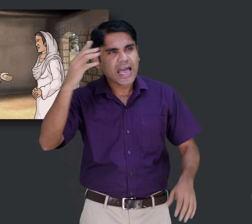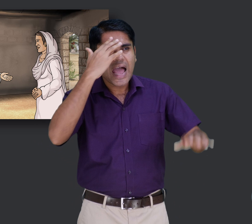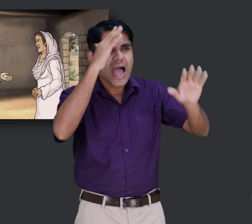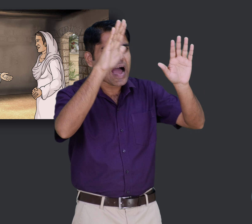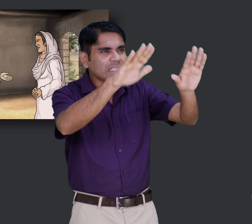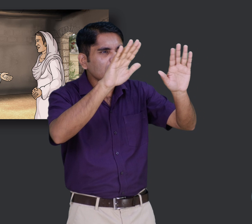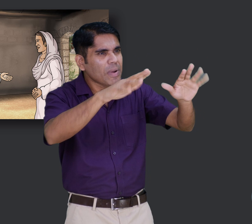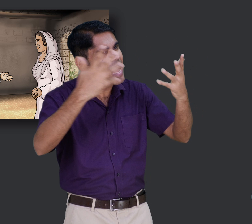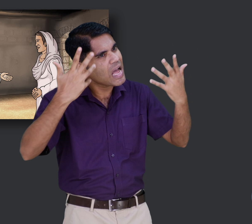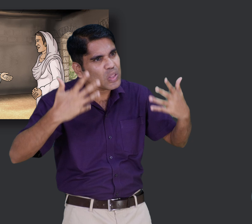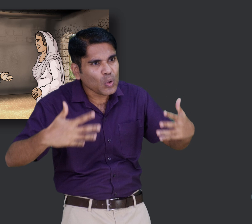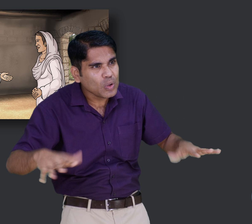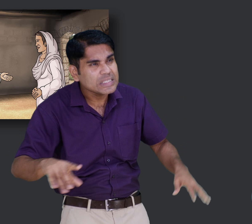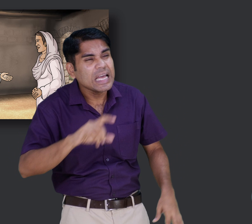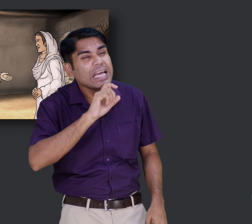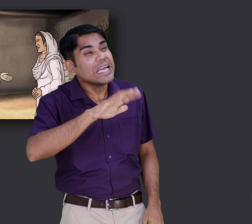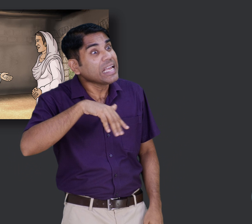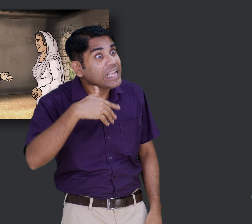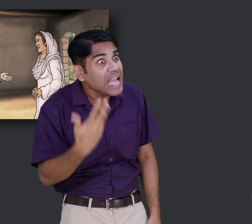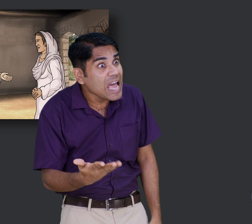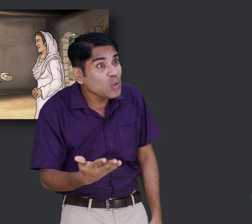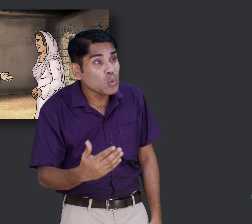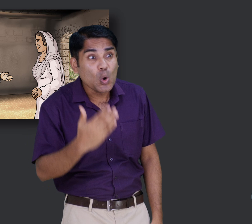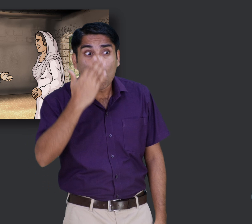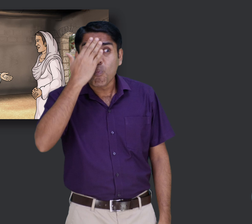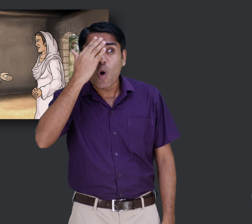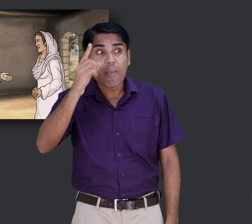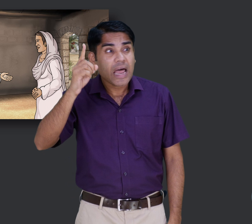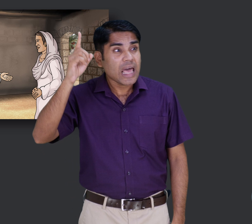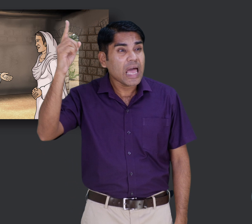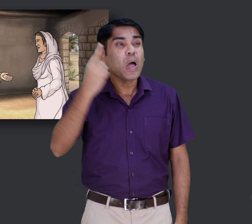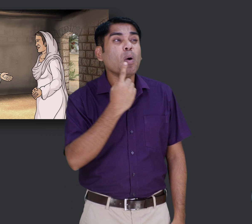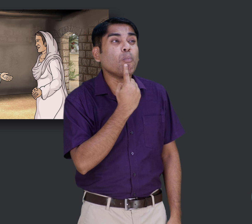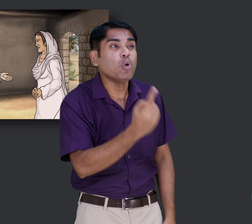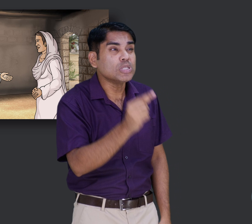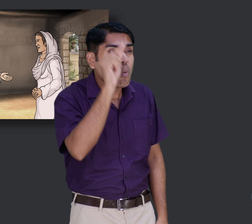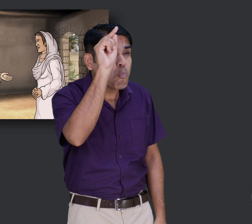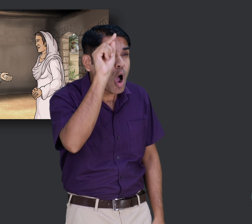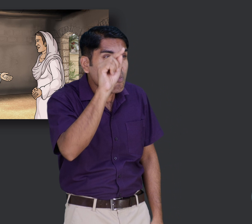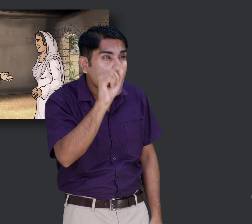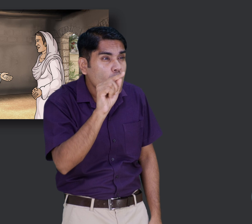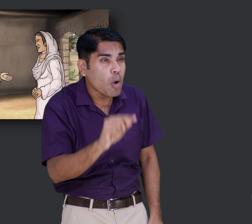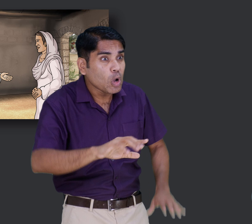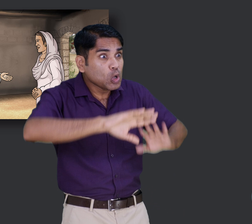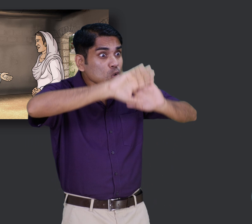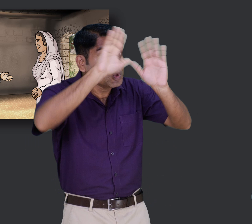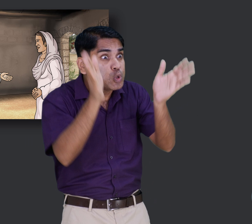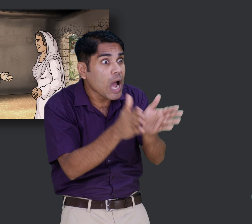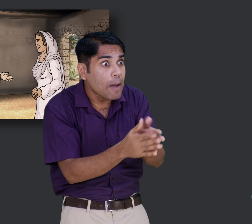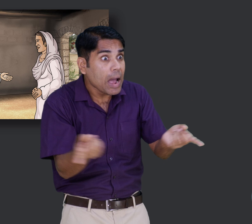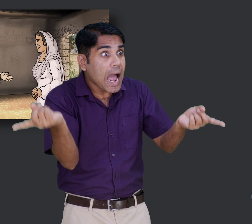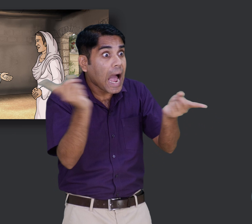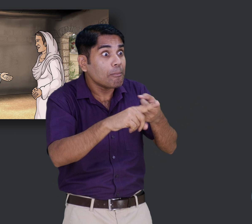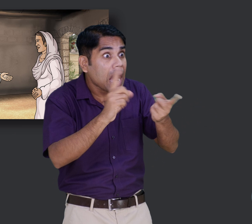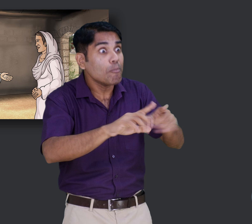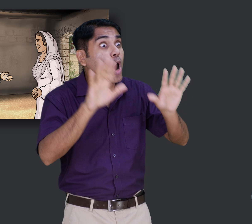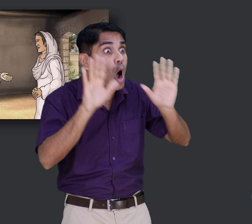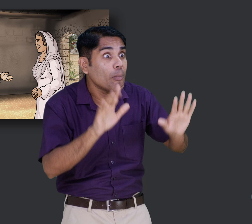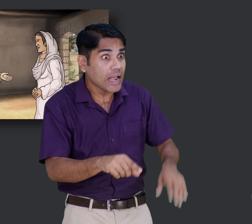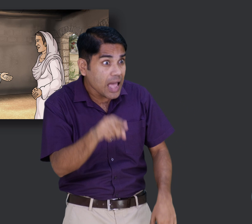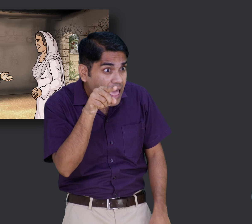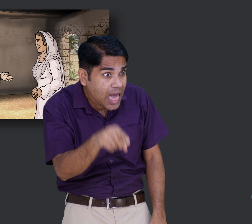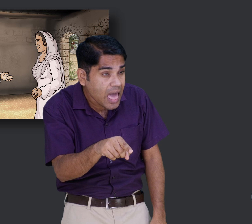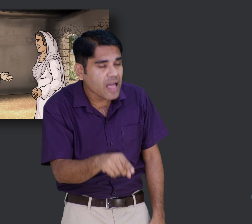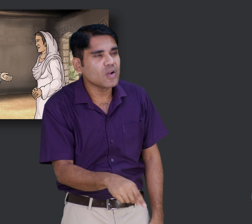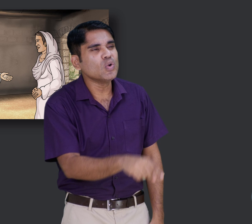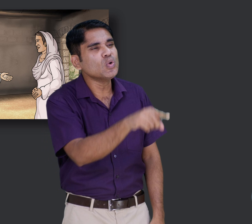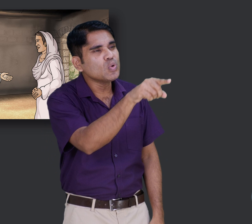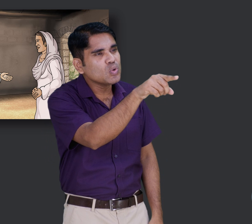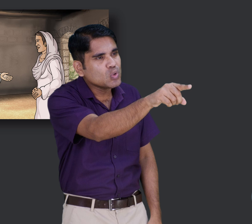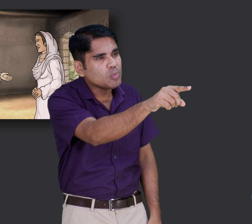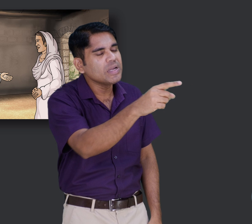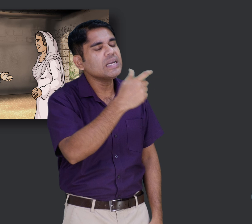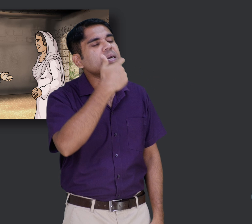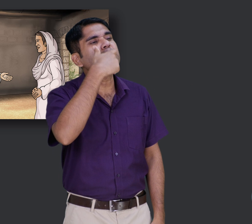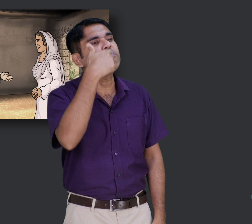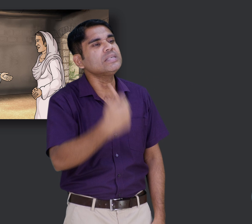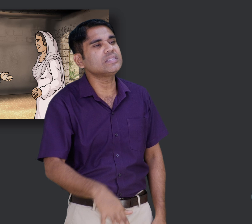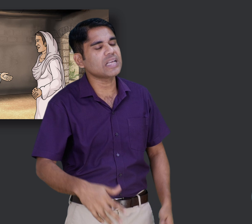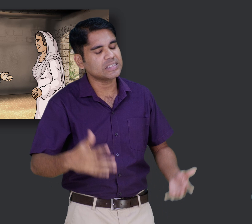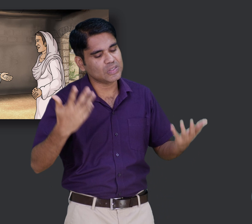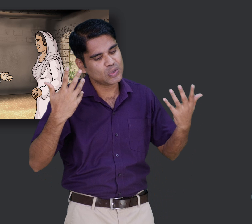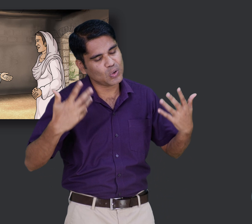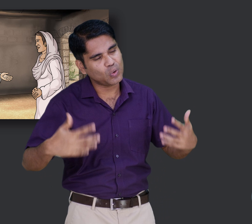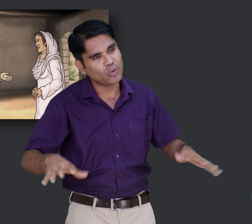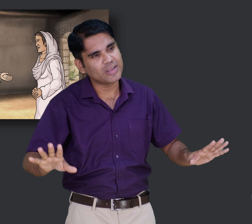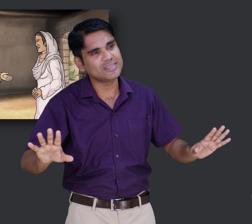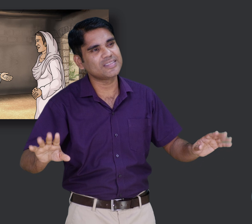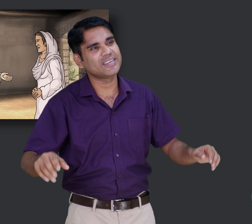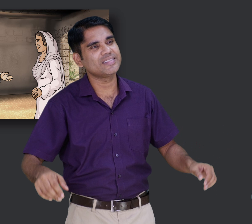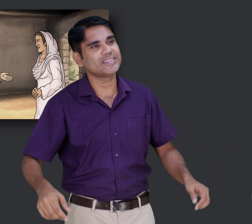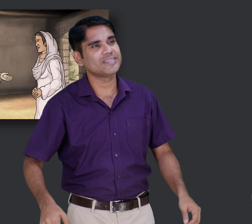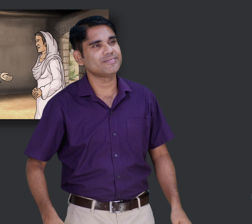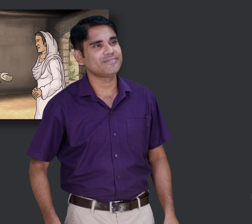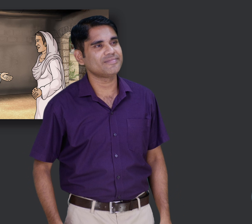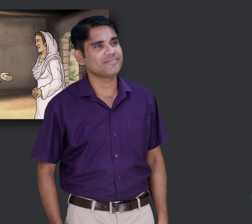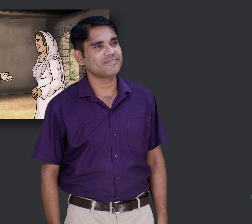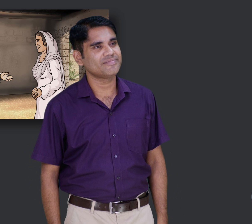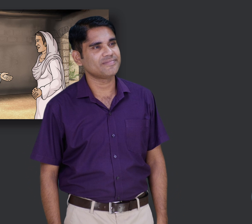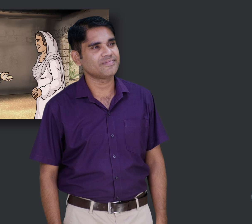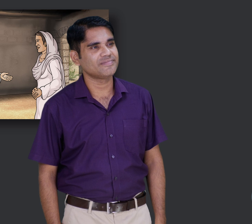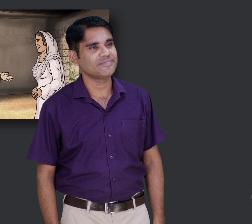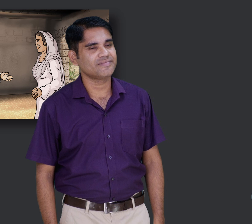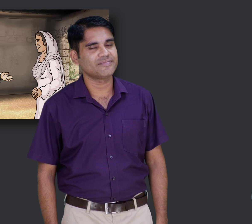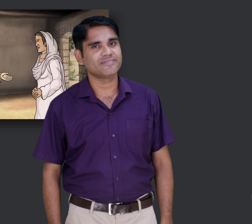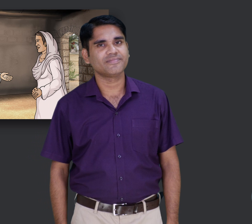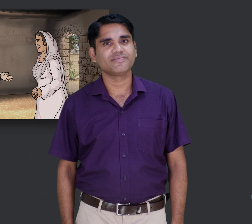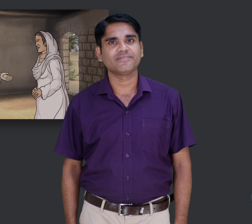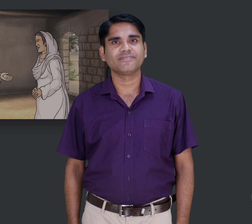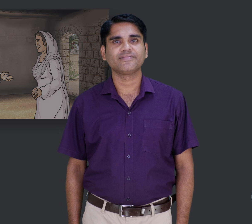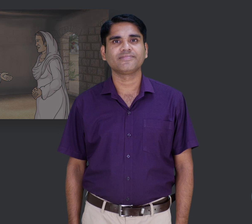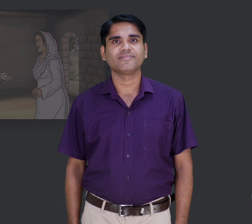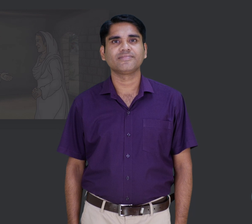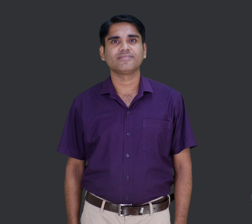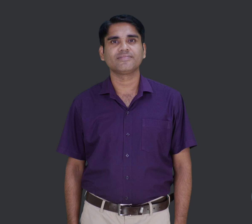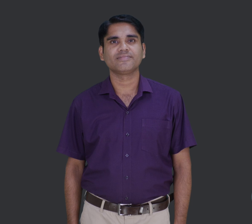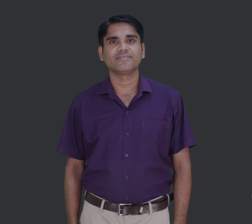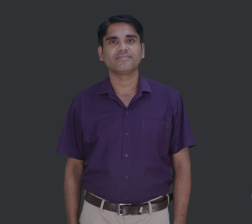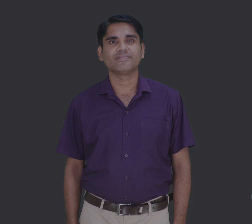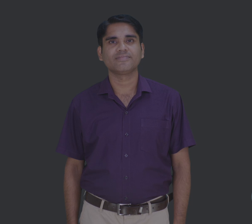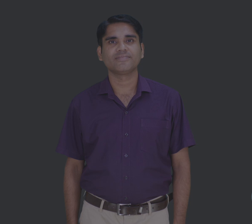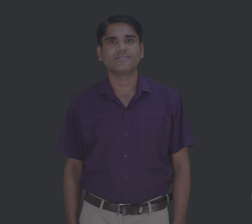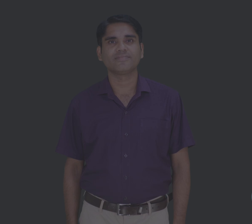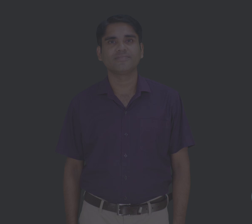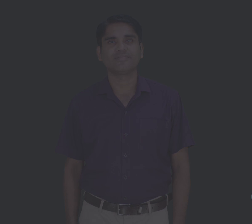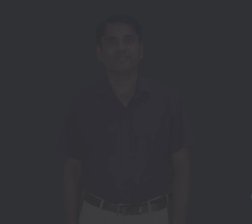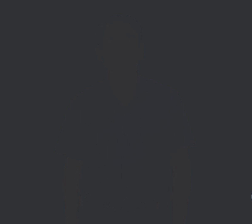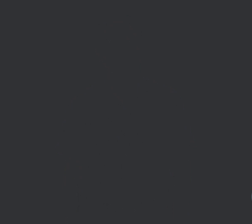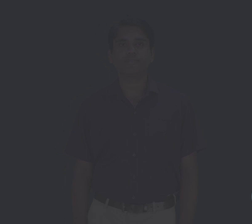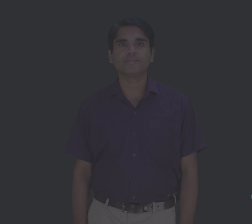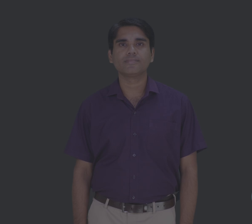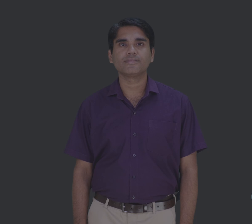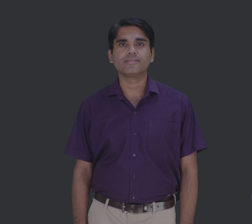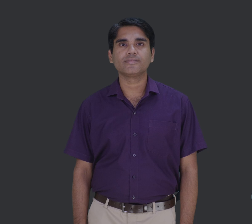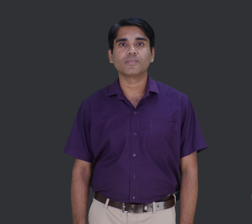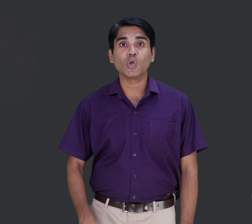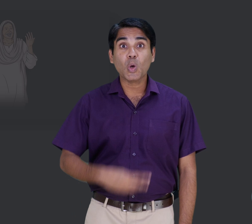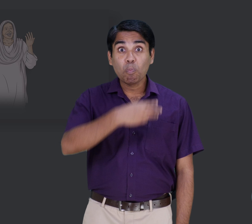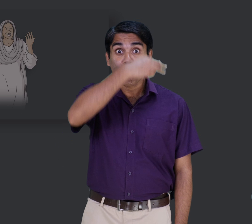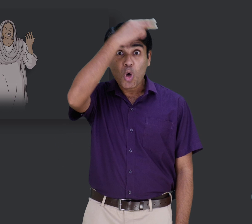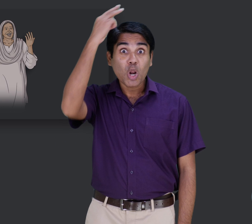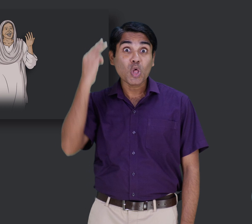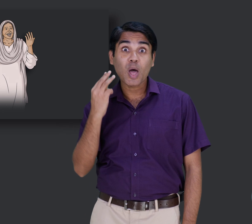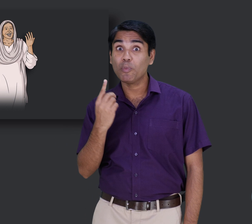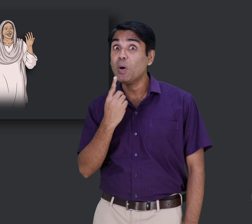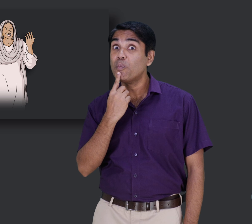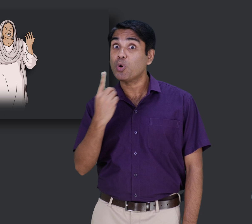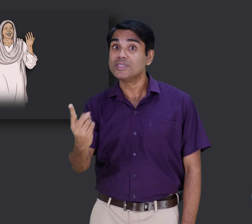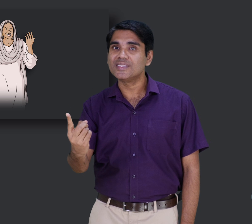Blessed is she who has believed that the Lord’s word to her will be fulfilled.”